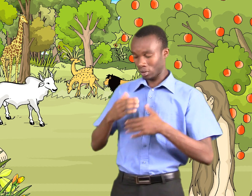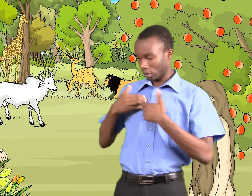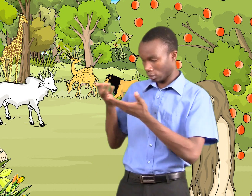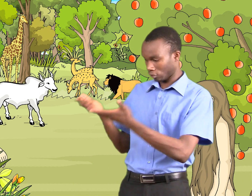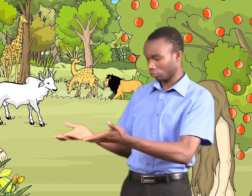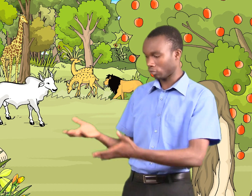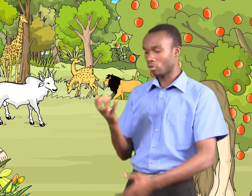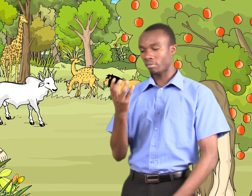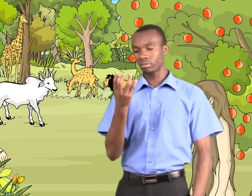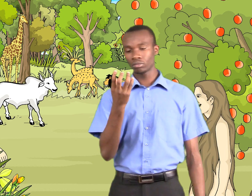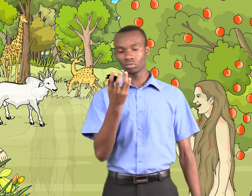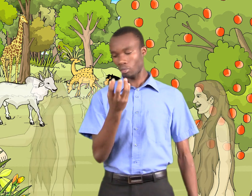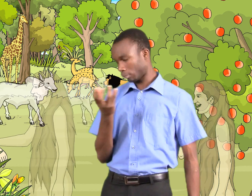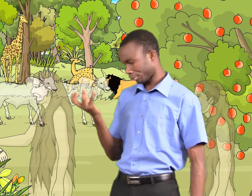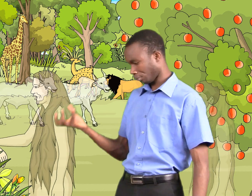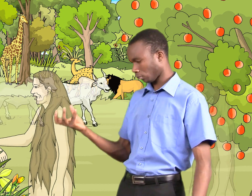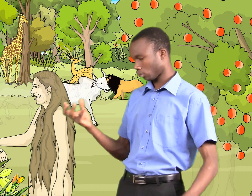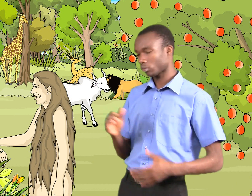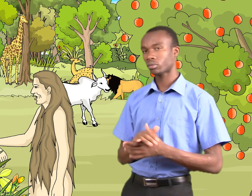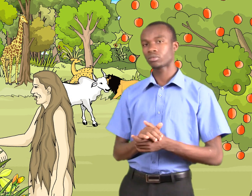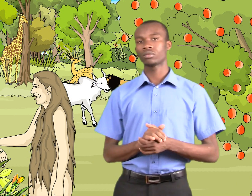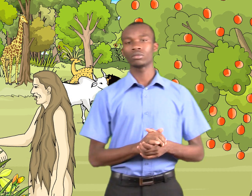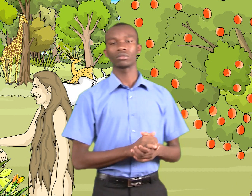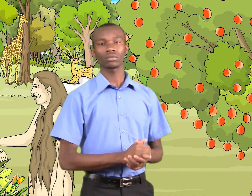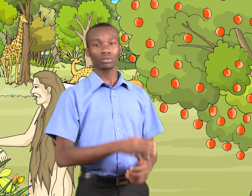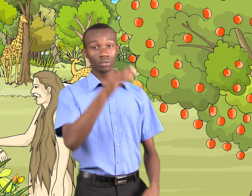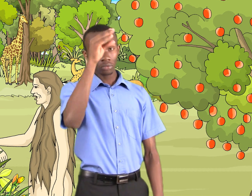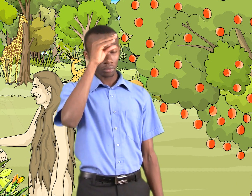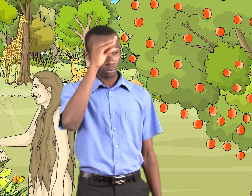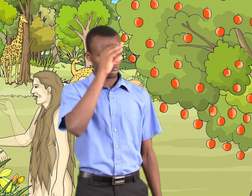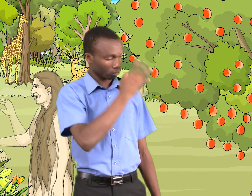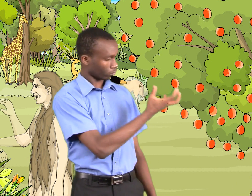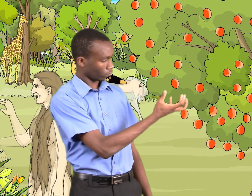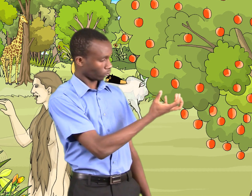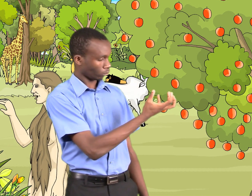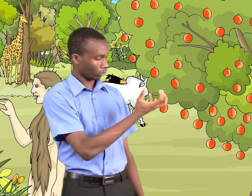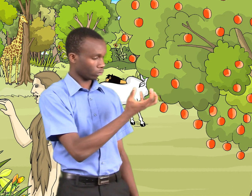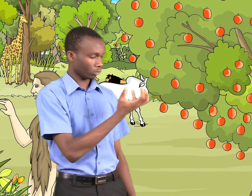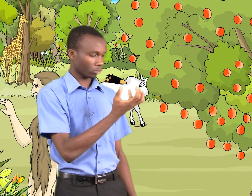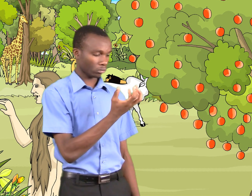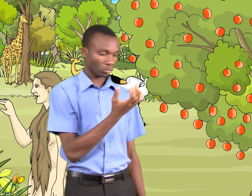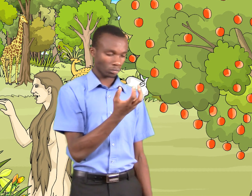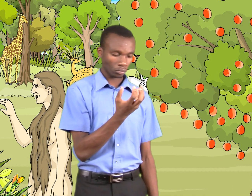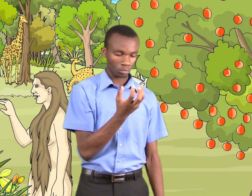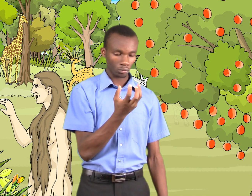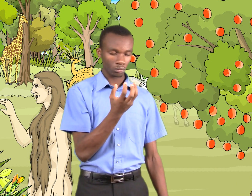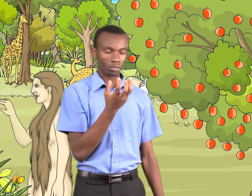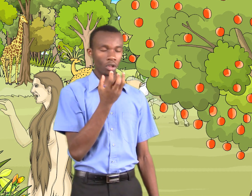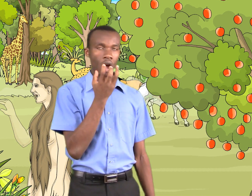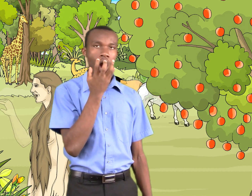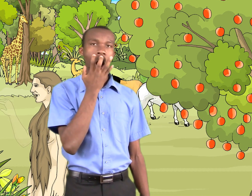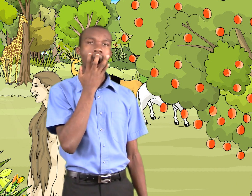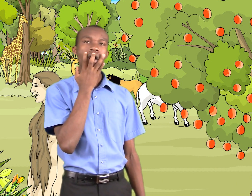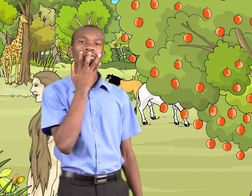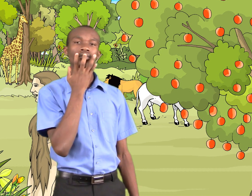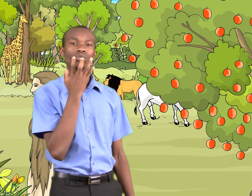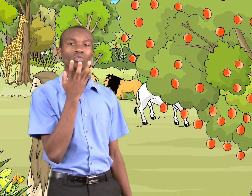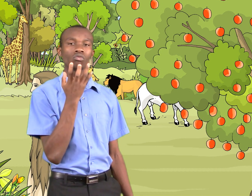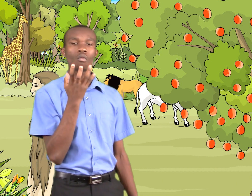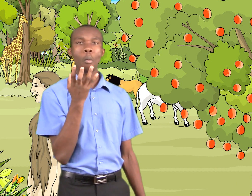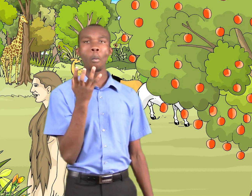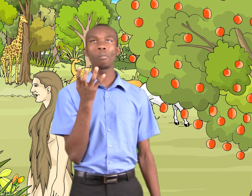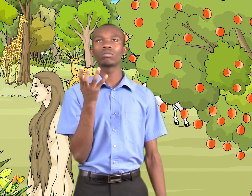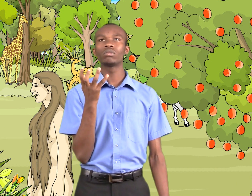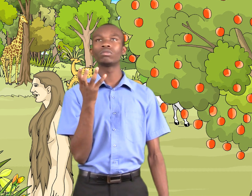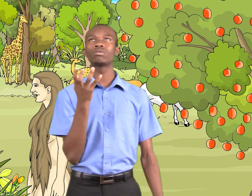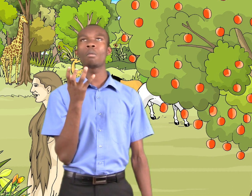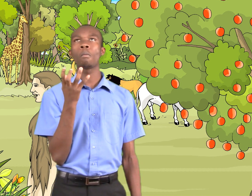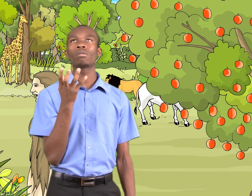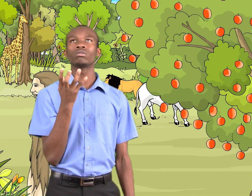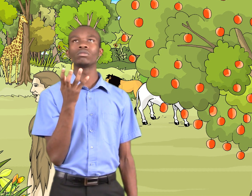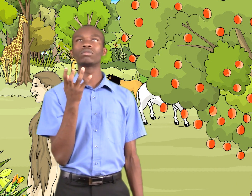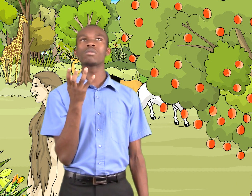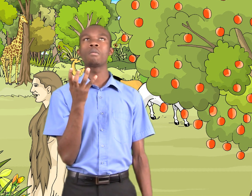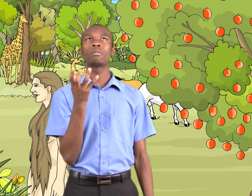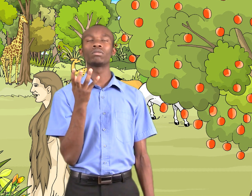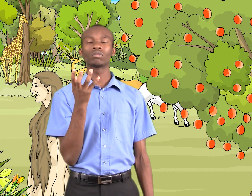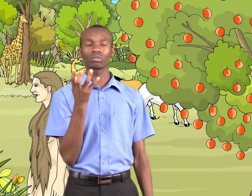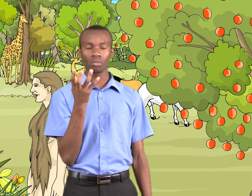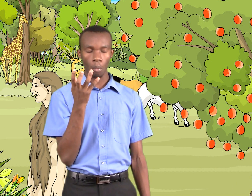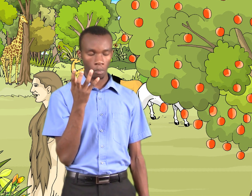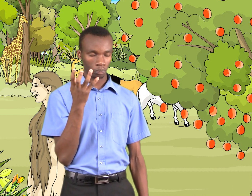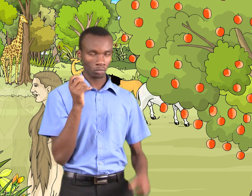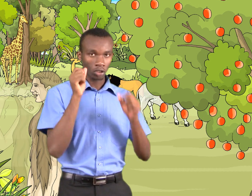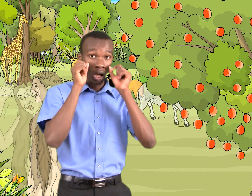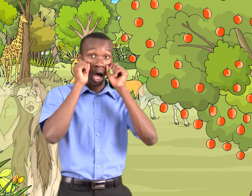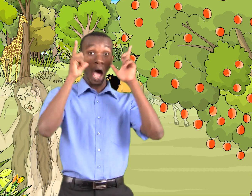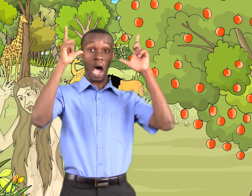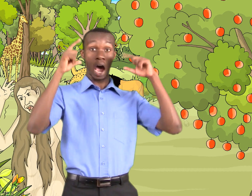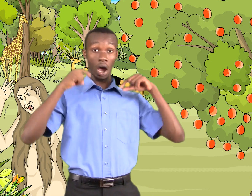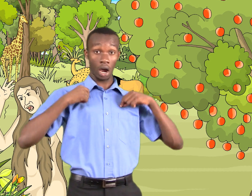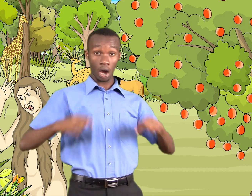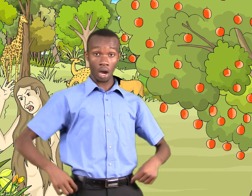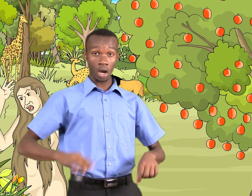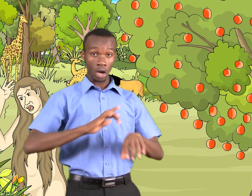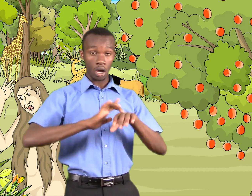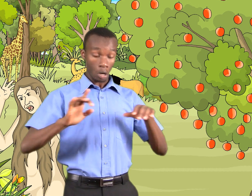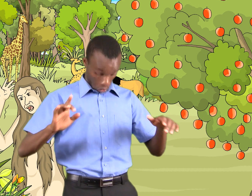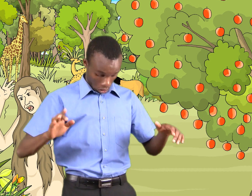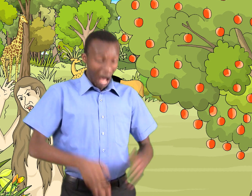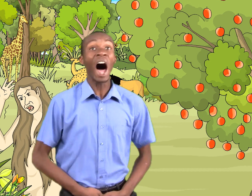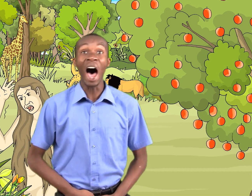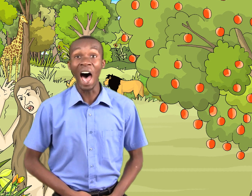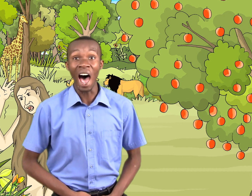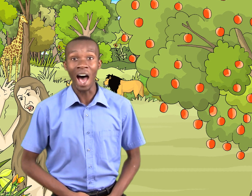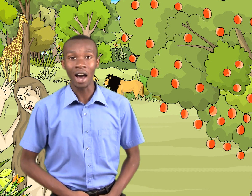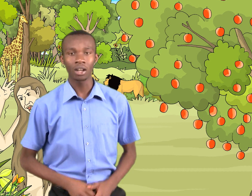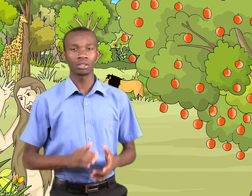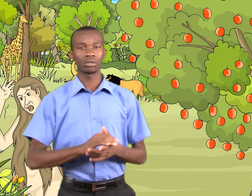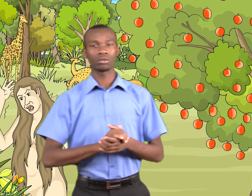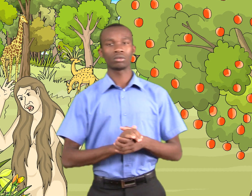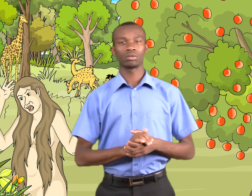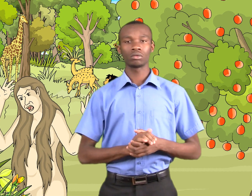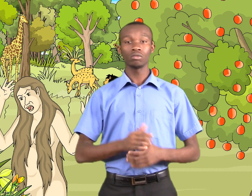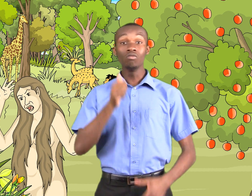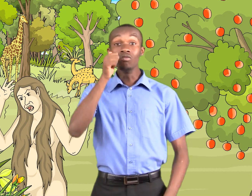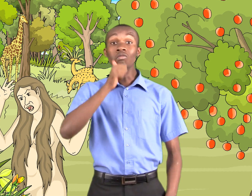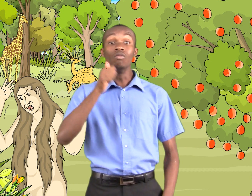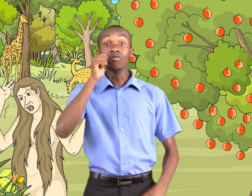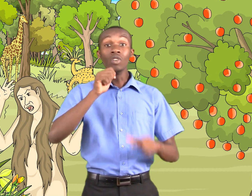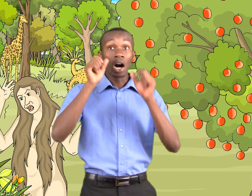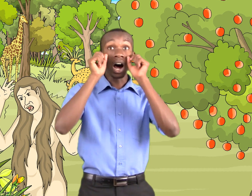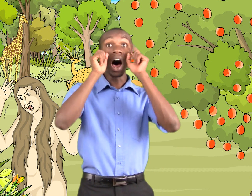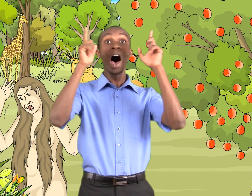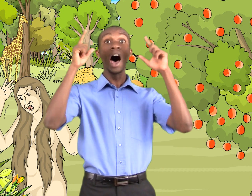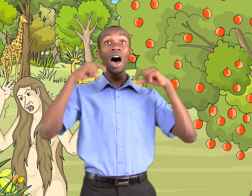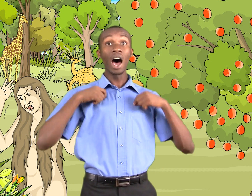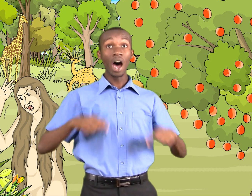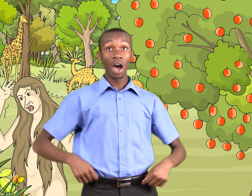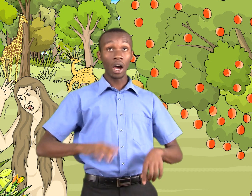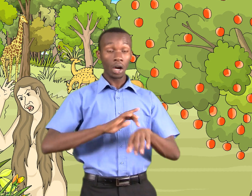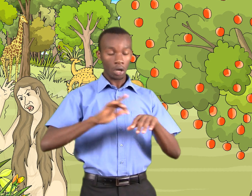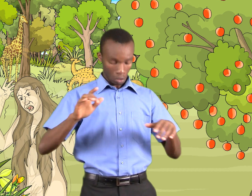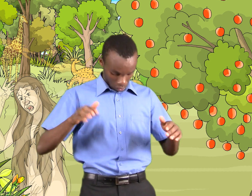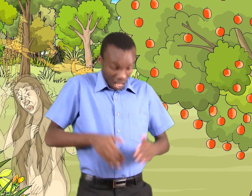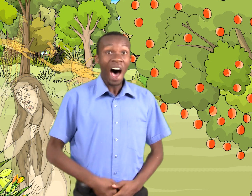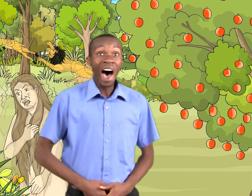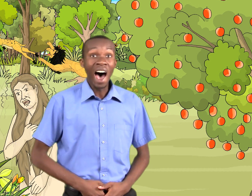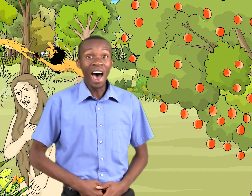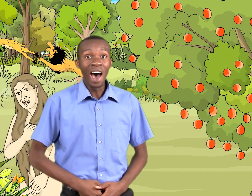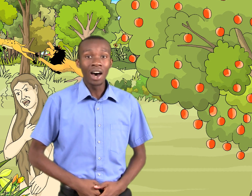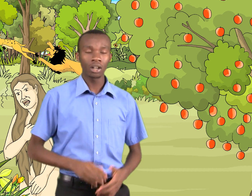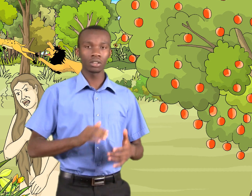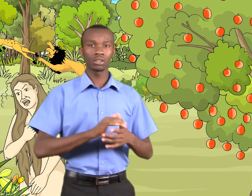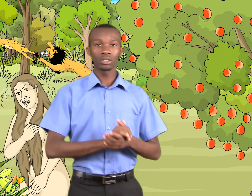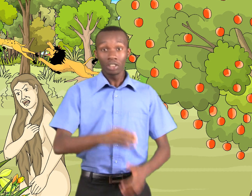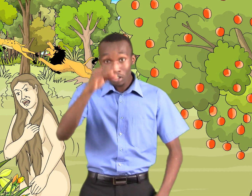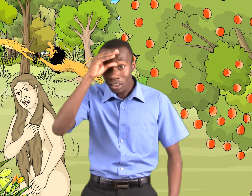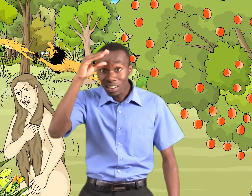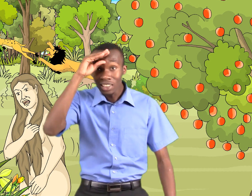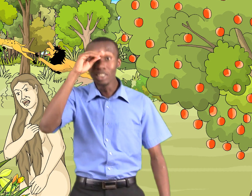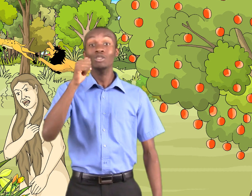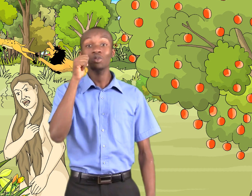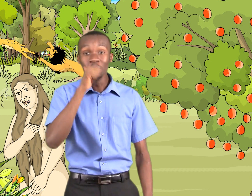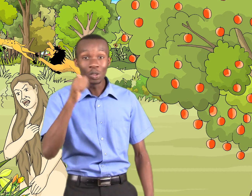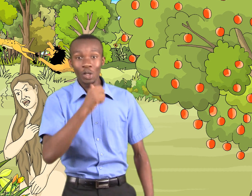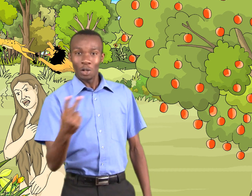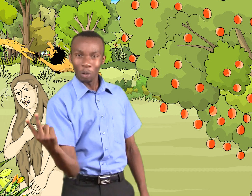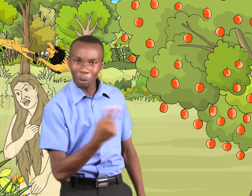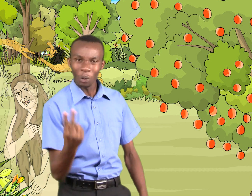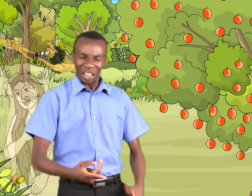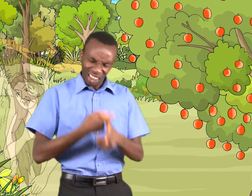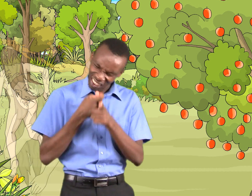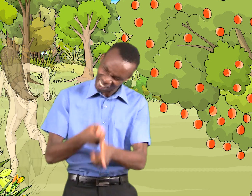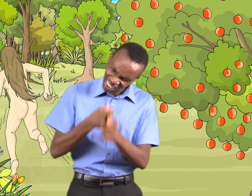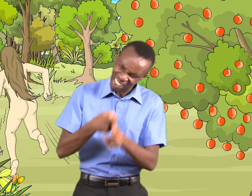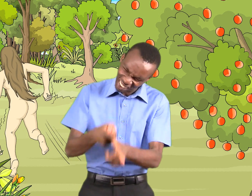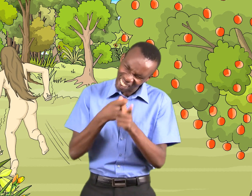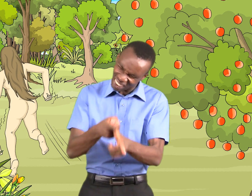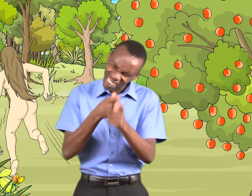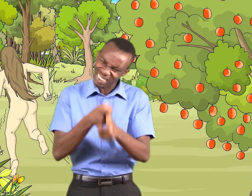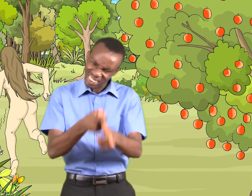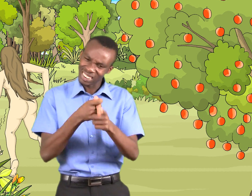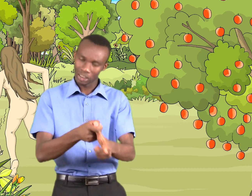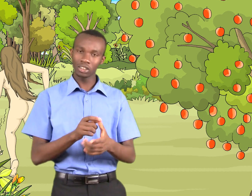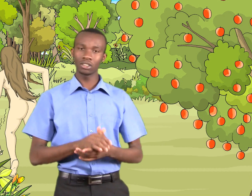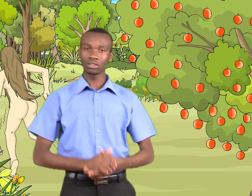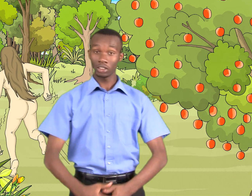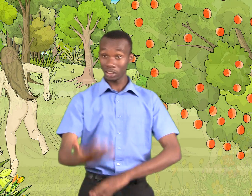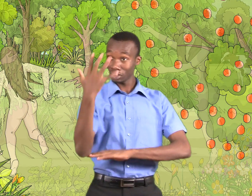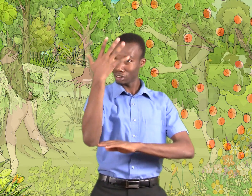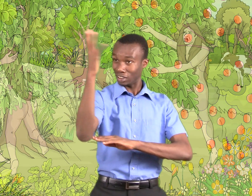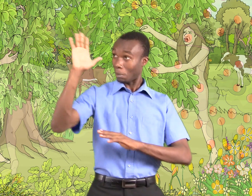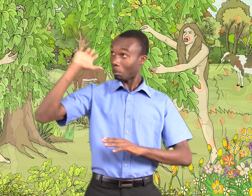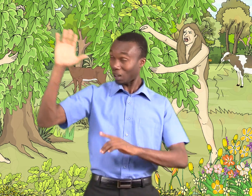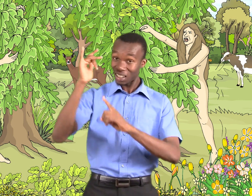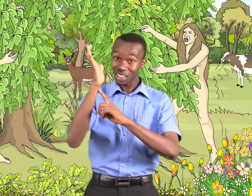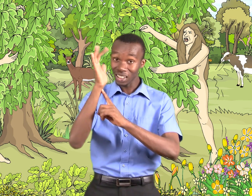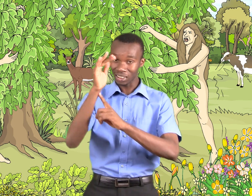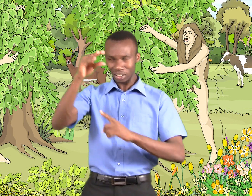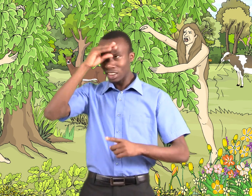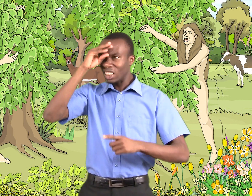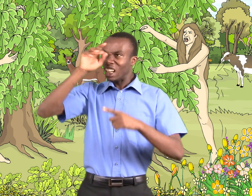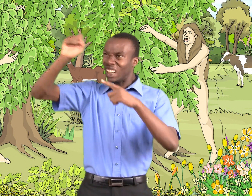She also gave some to her husband who was with her, and he ate it. And the eyes of both of them were opened, and they knew that they were naked;